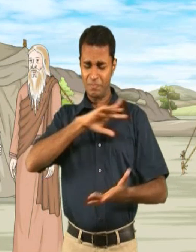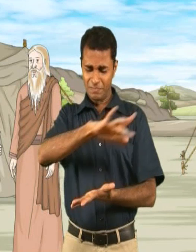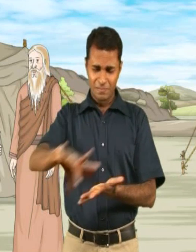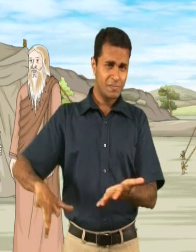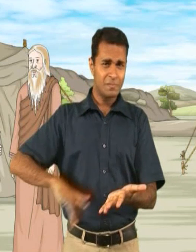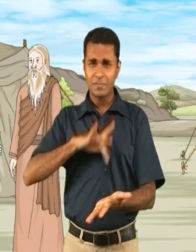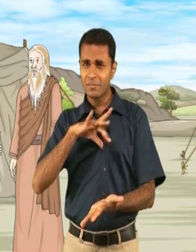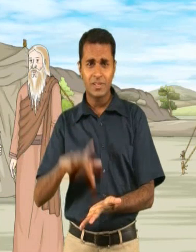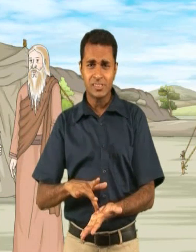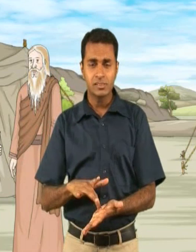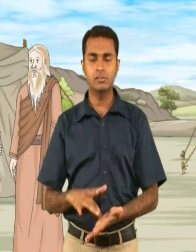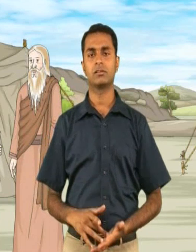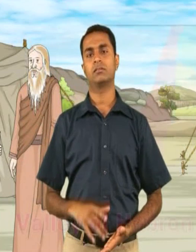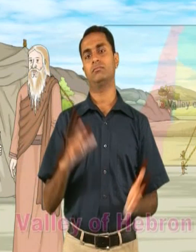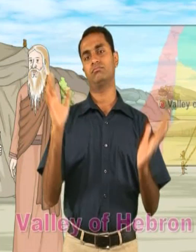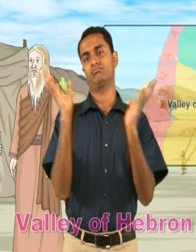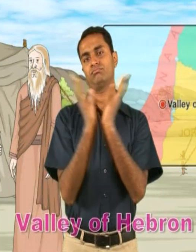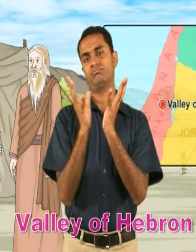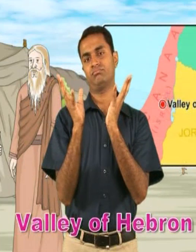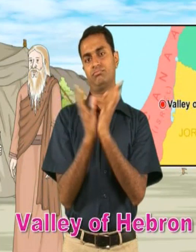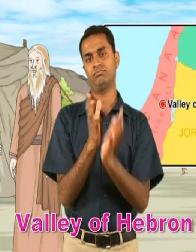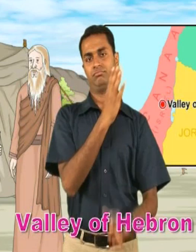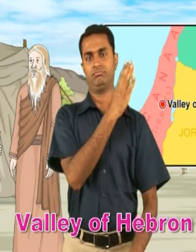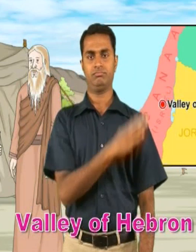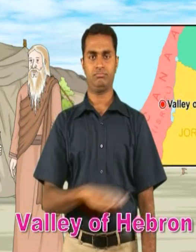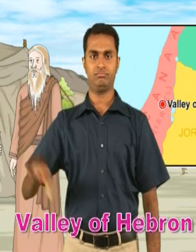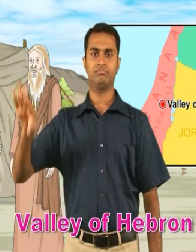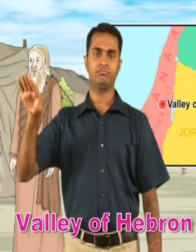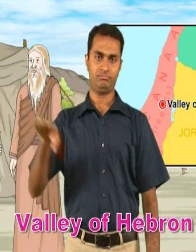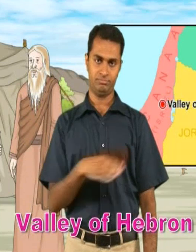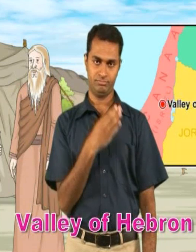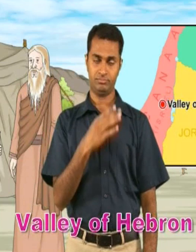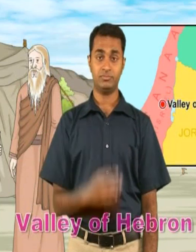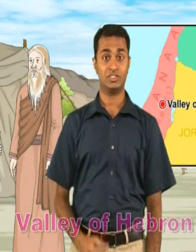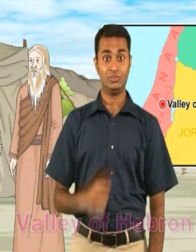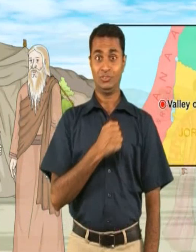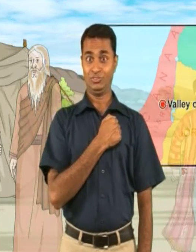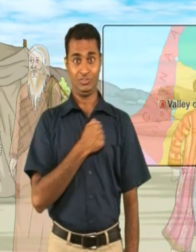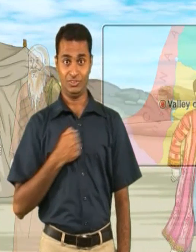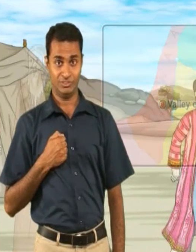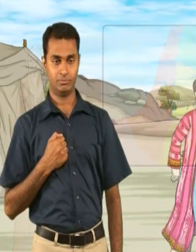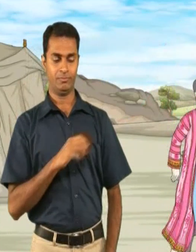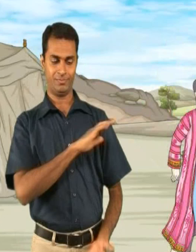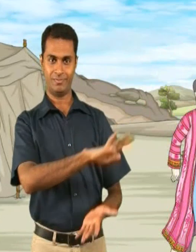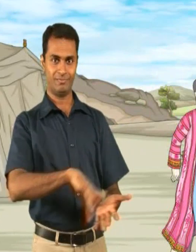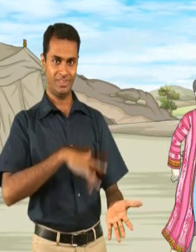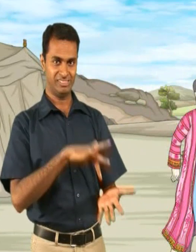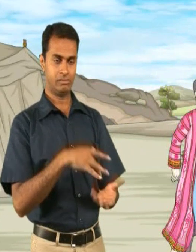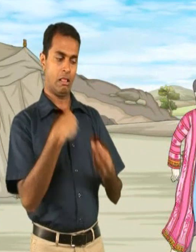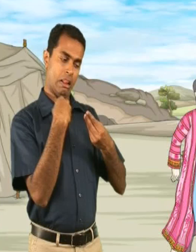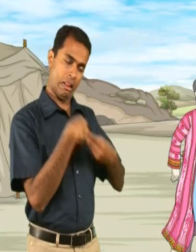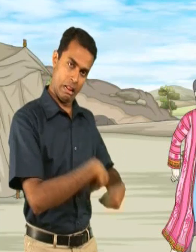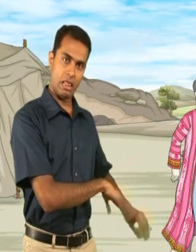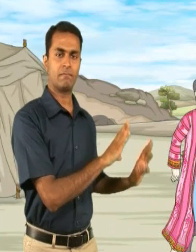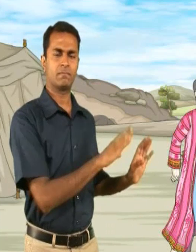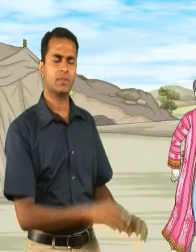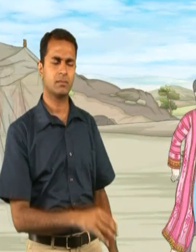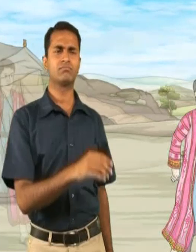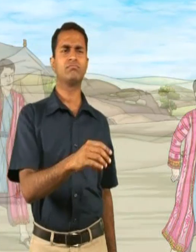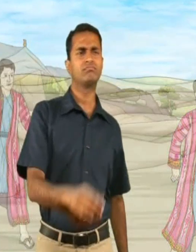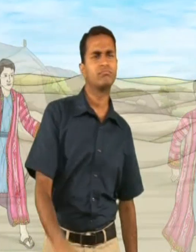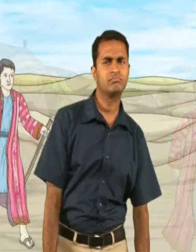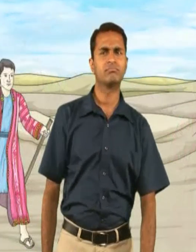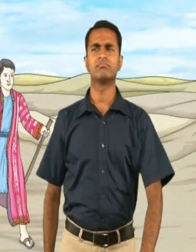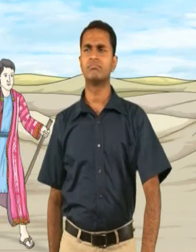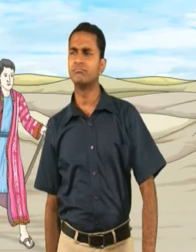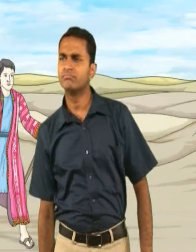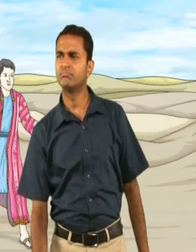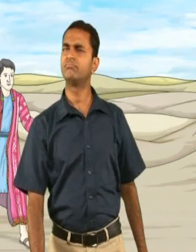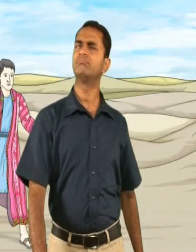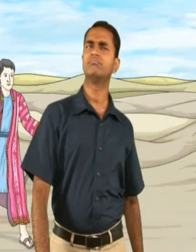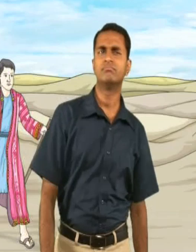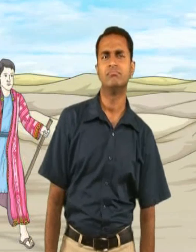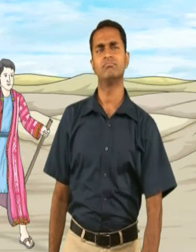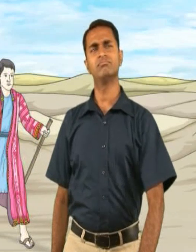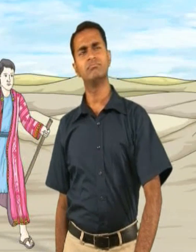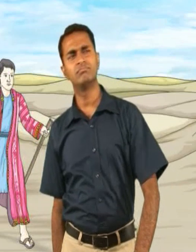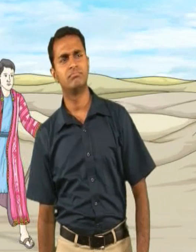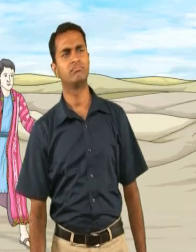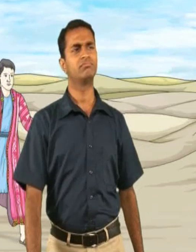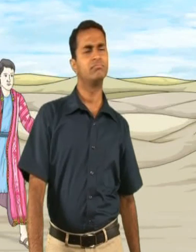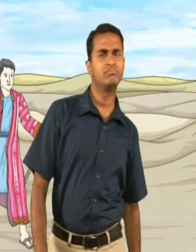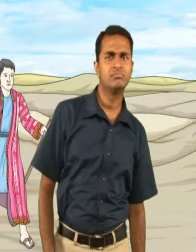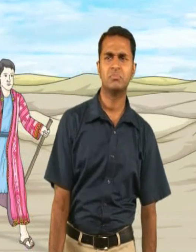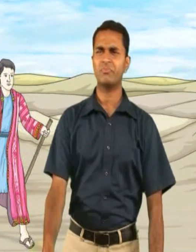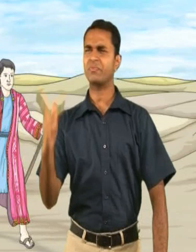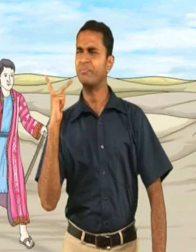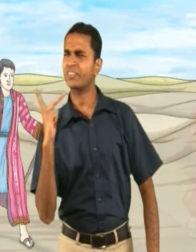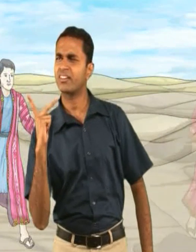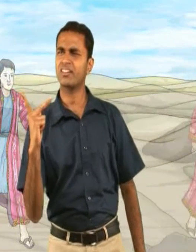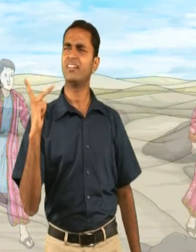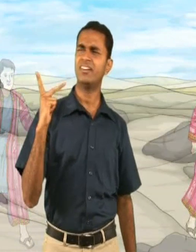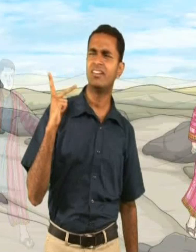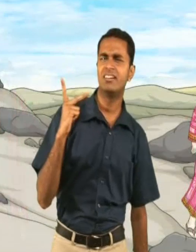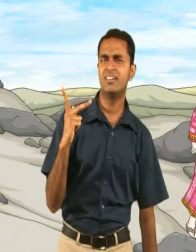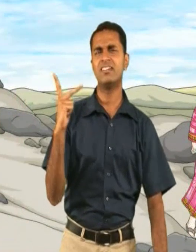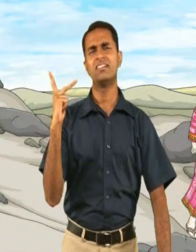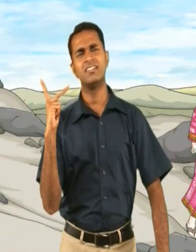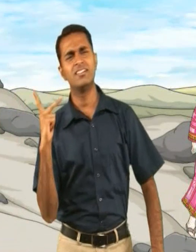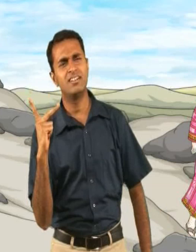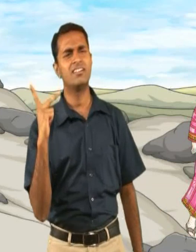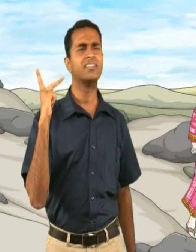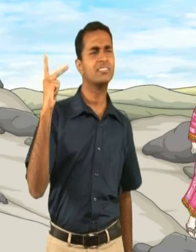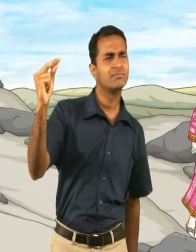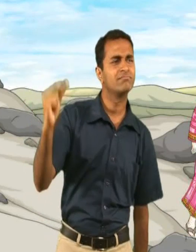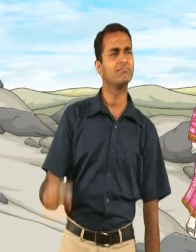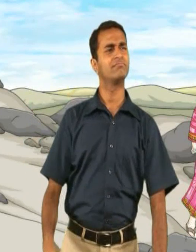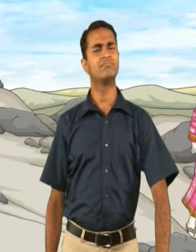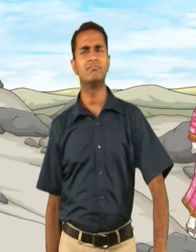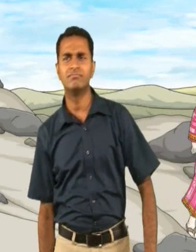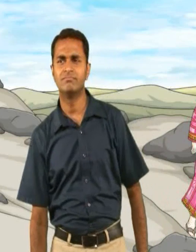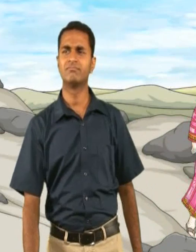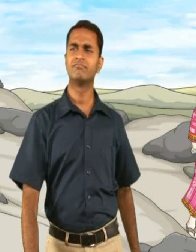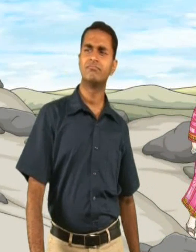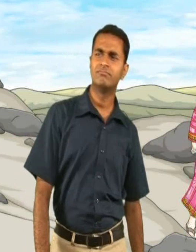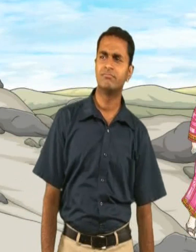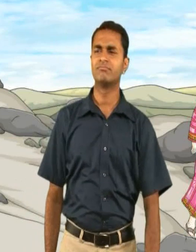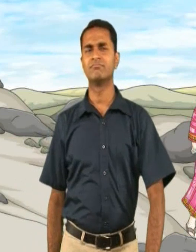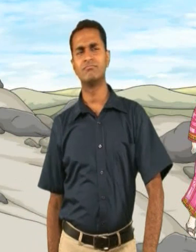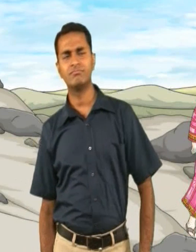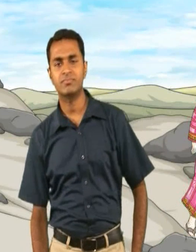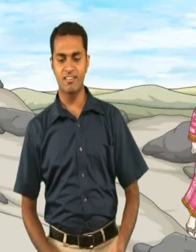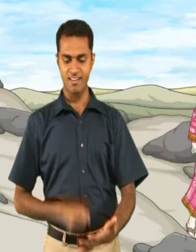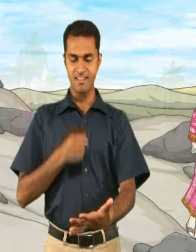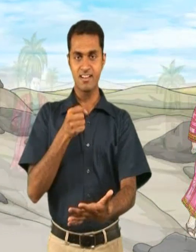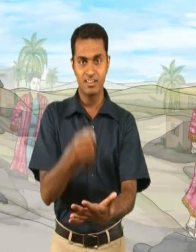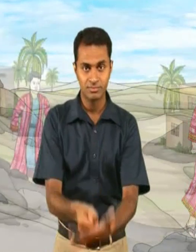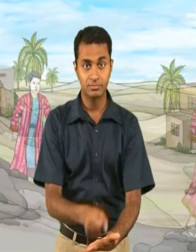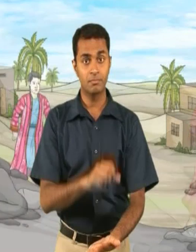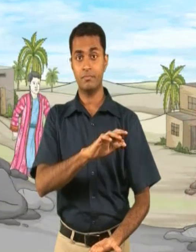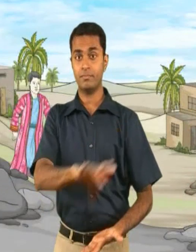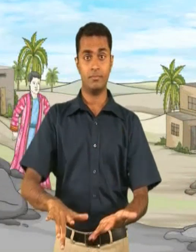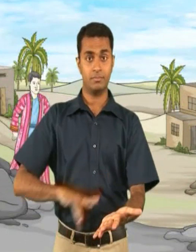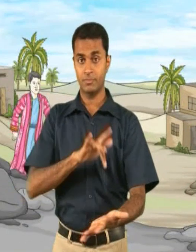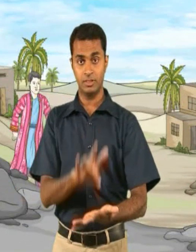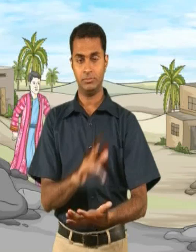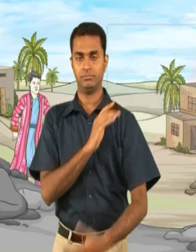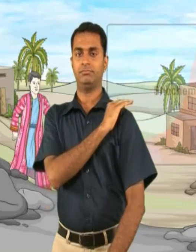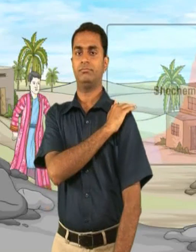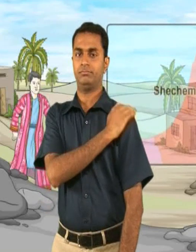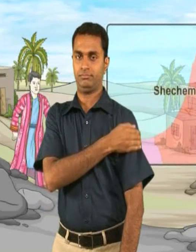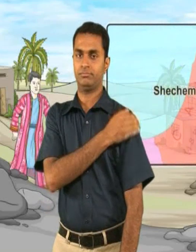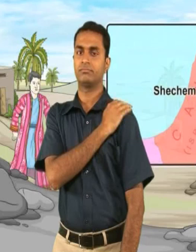So he sent him off from the Valley of Hebron.